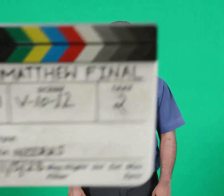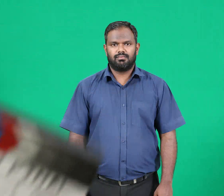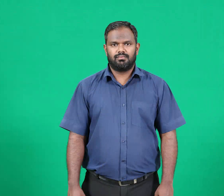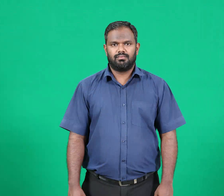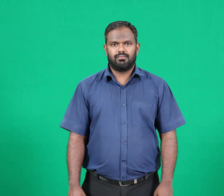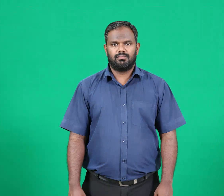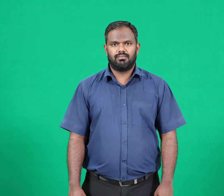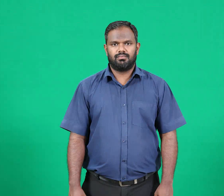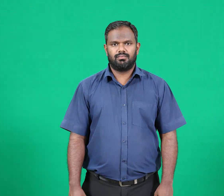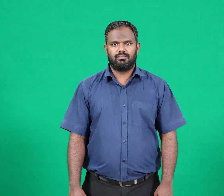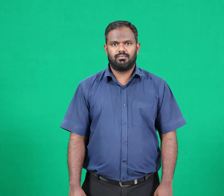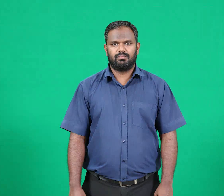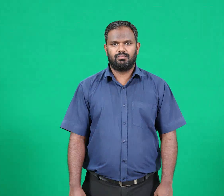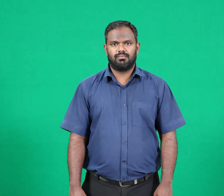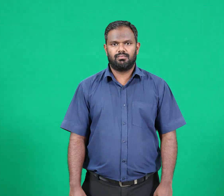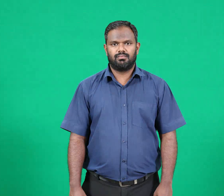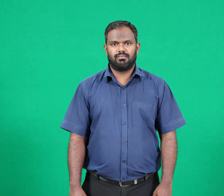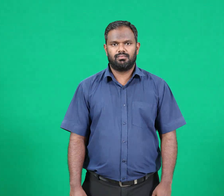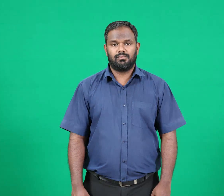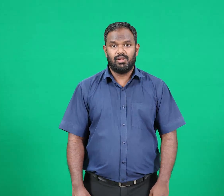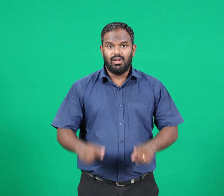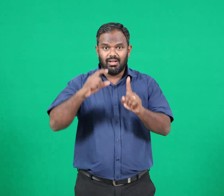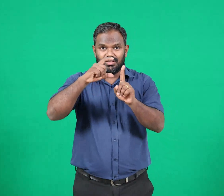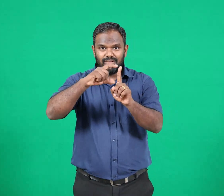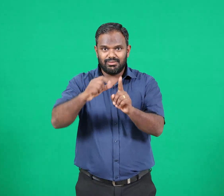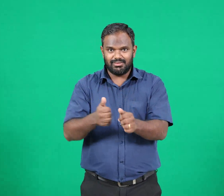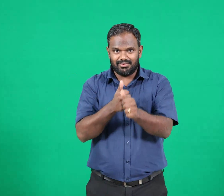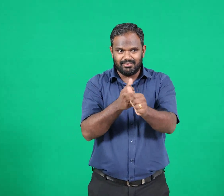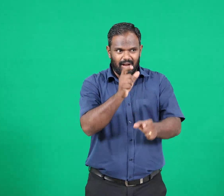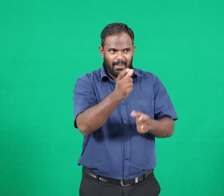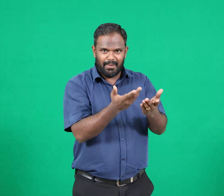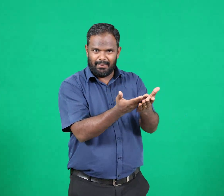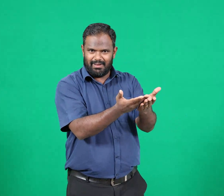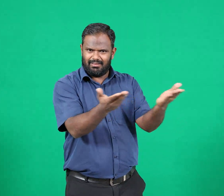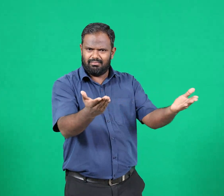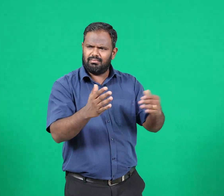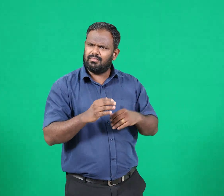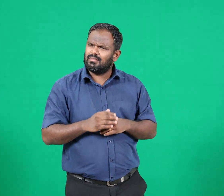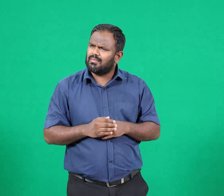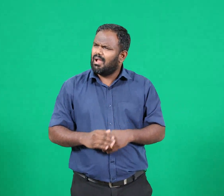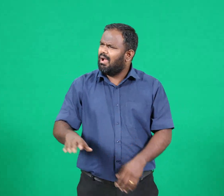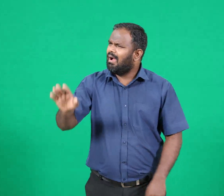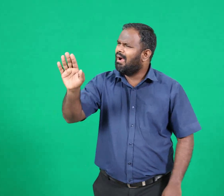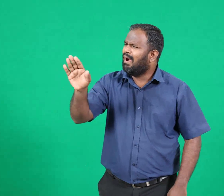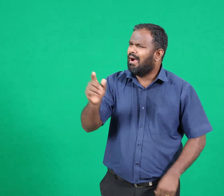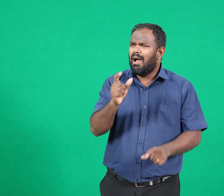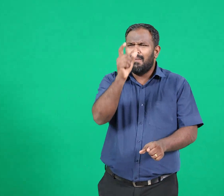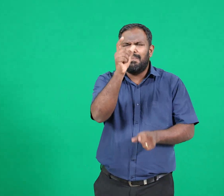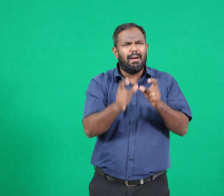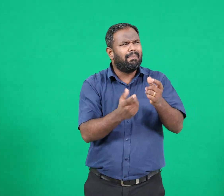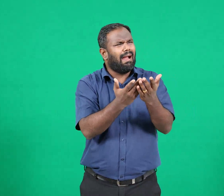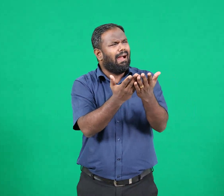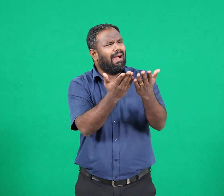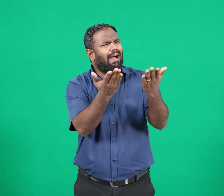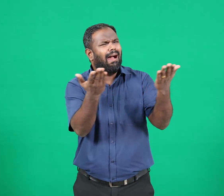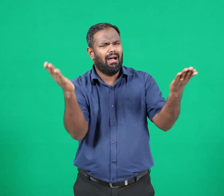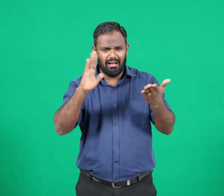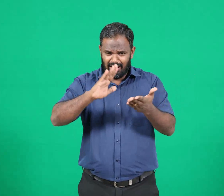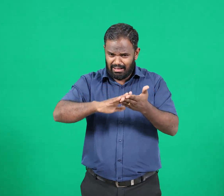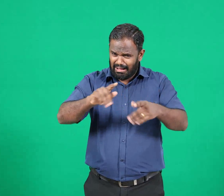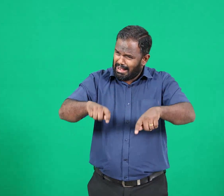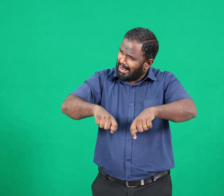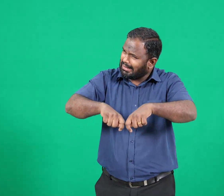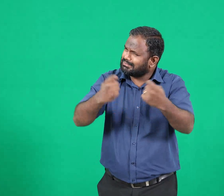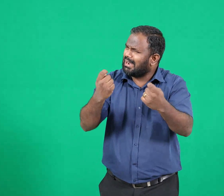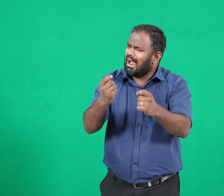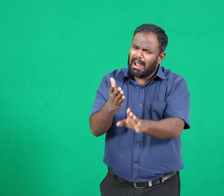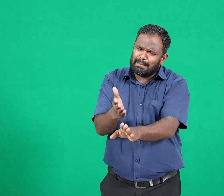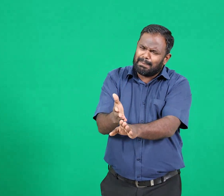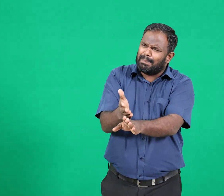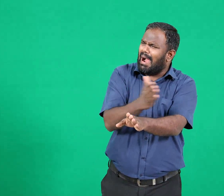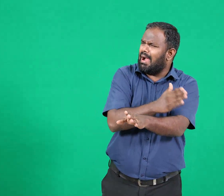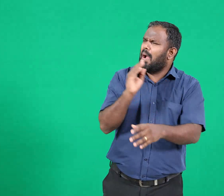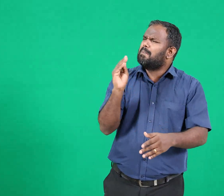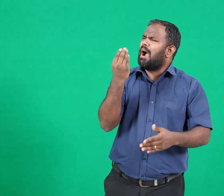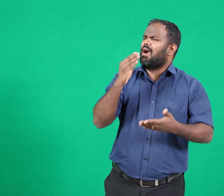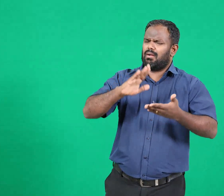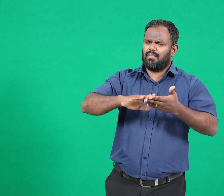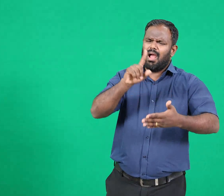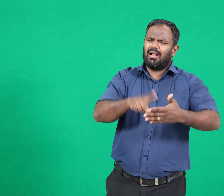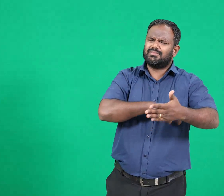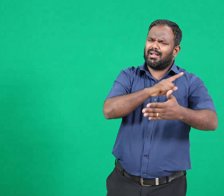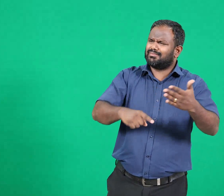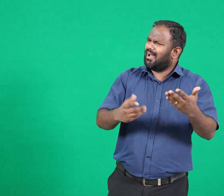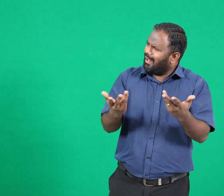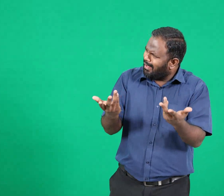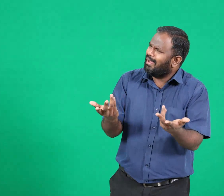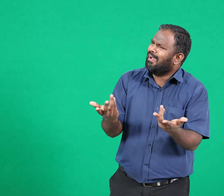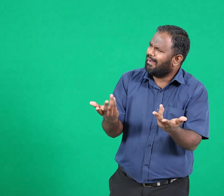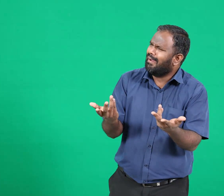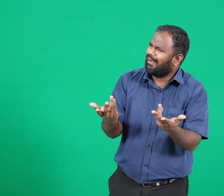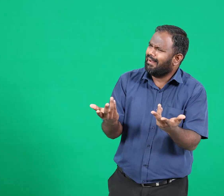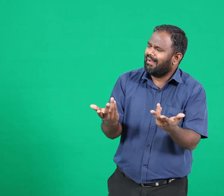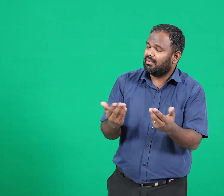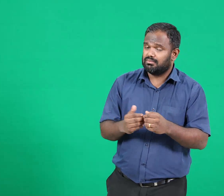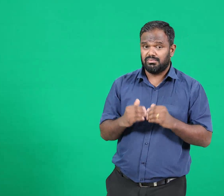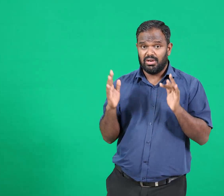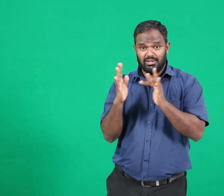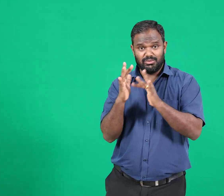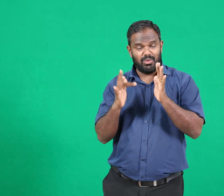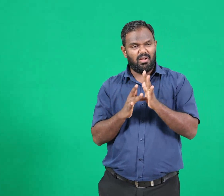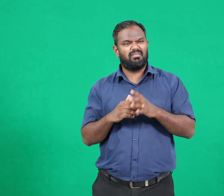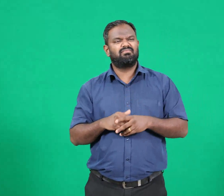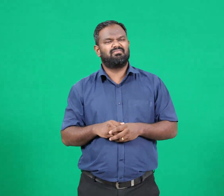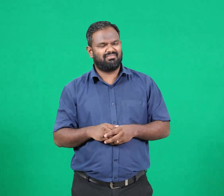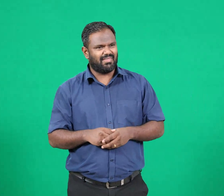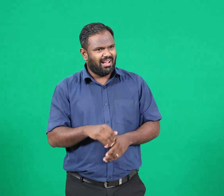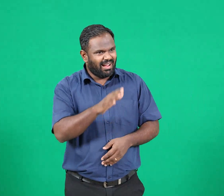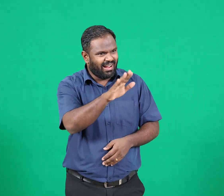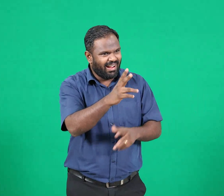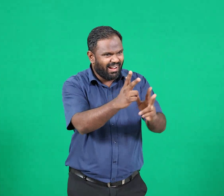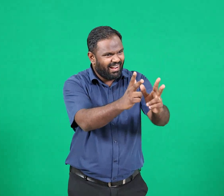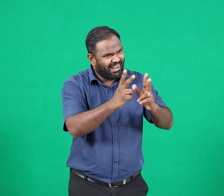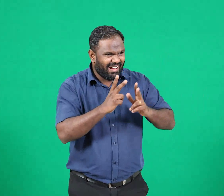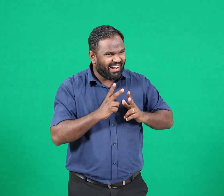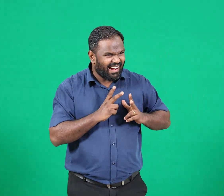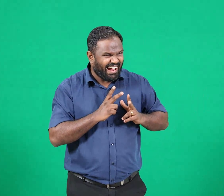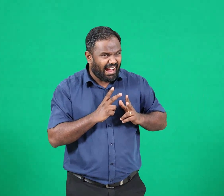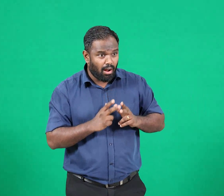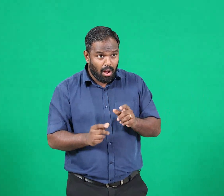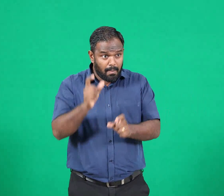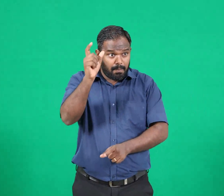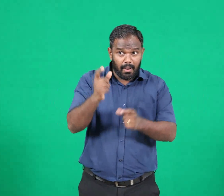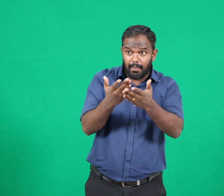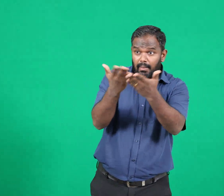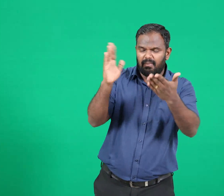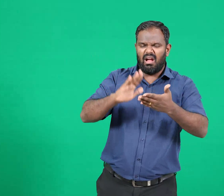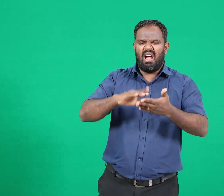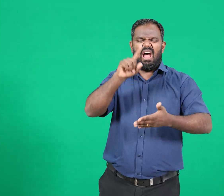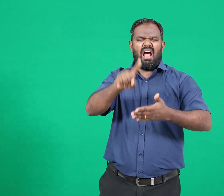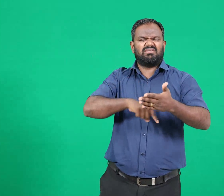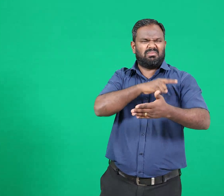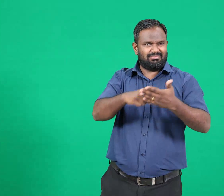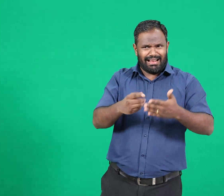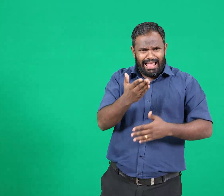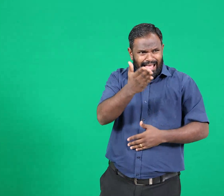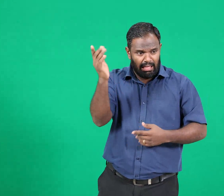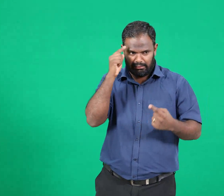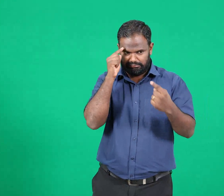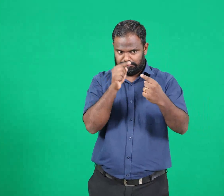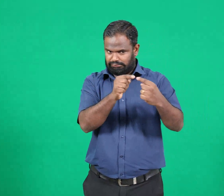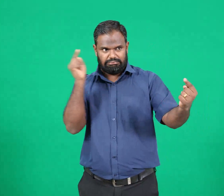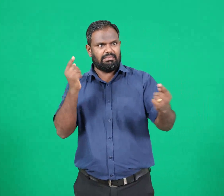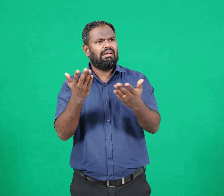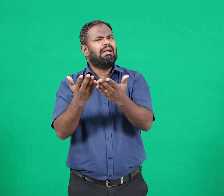His disciples said to Him, "If this is the case between a man and his wife, it is better not to marry."